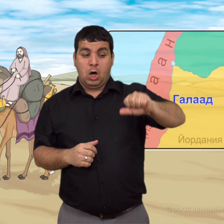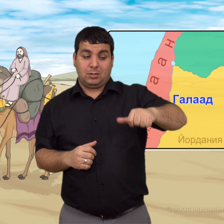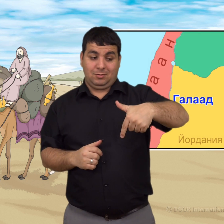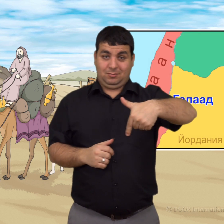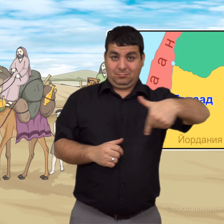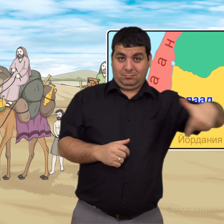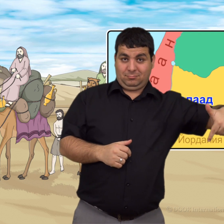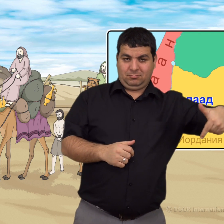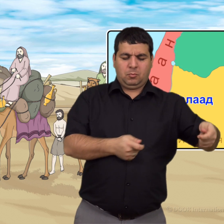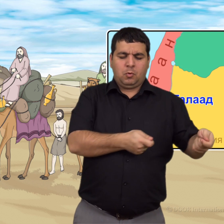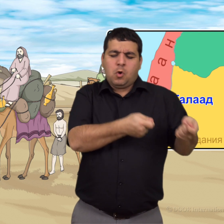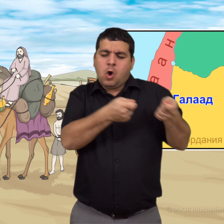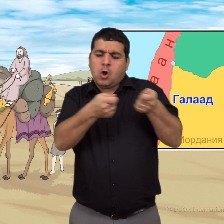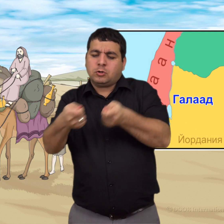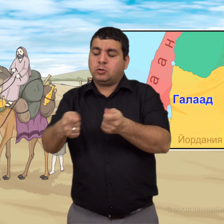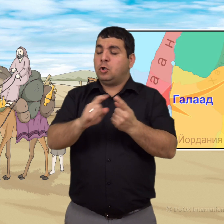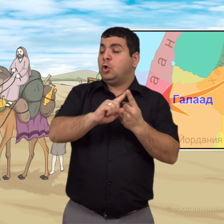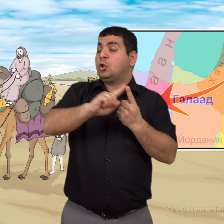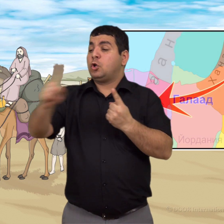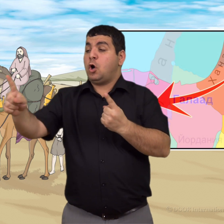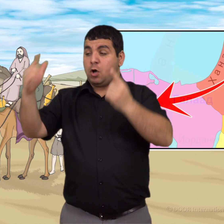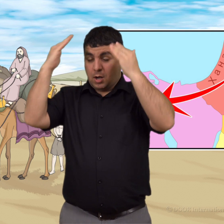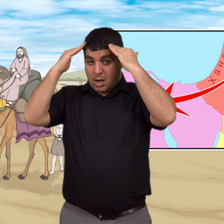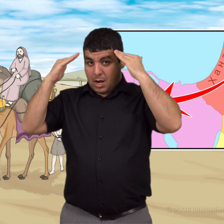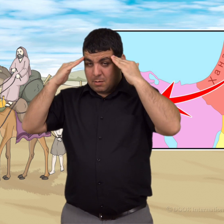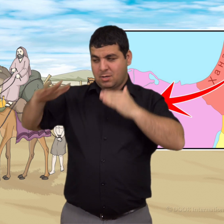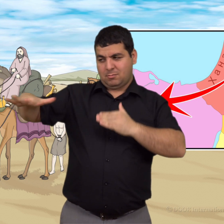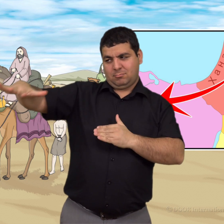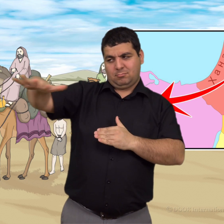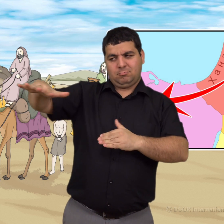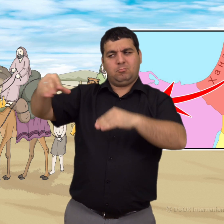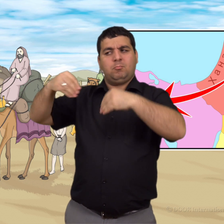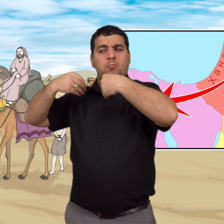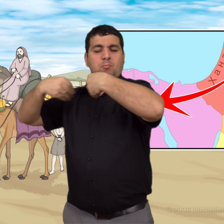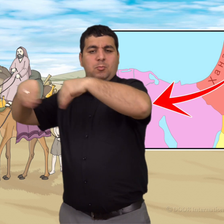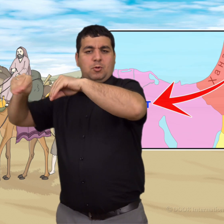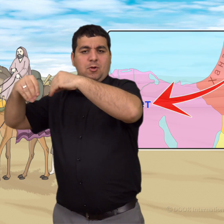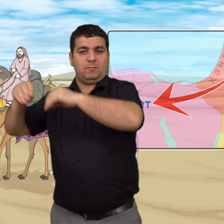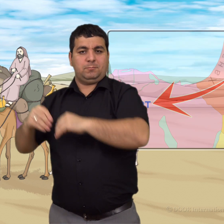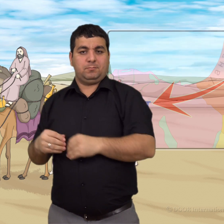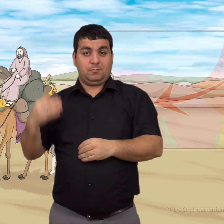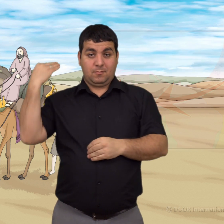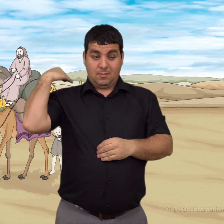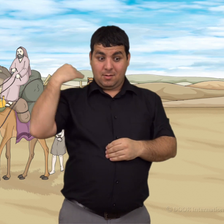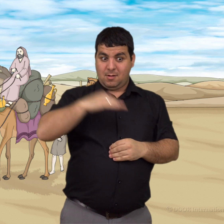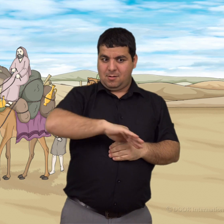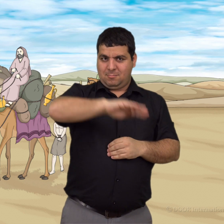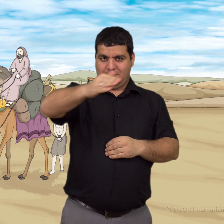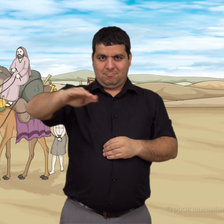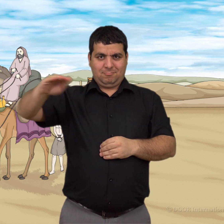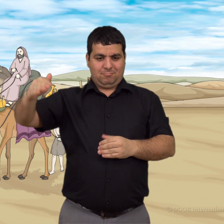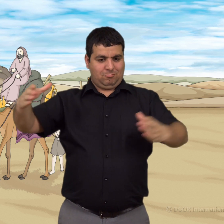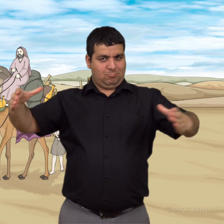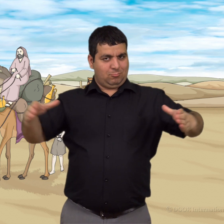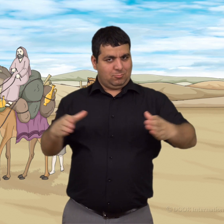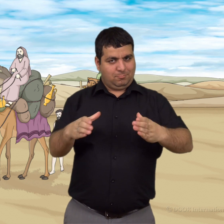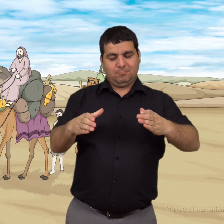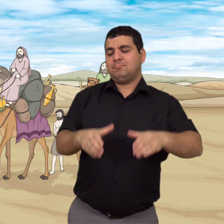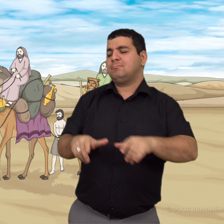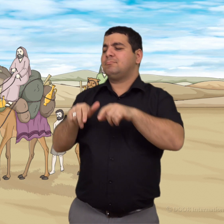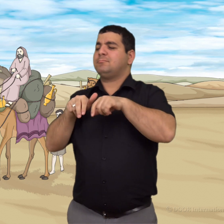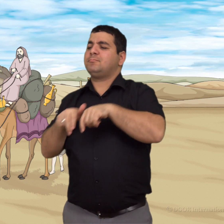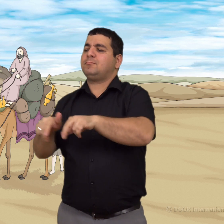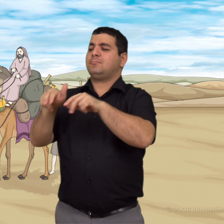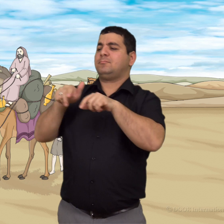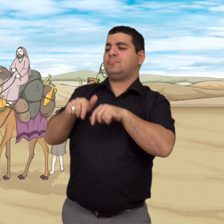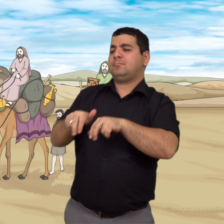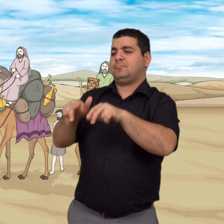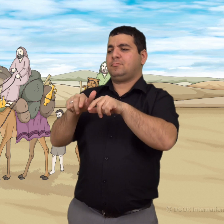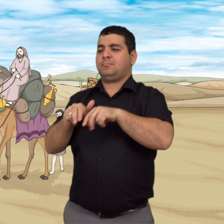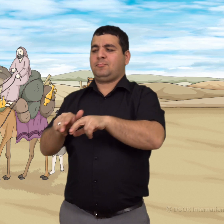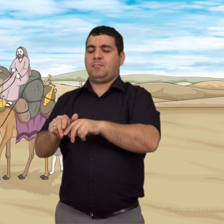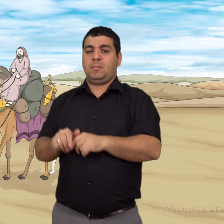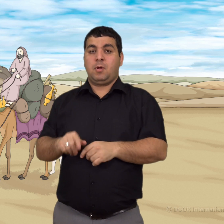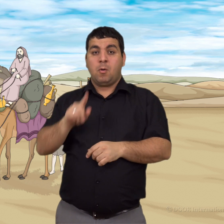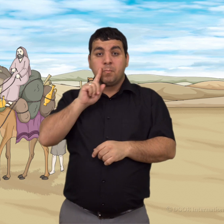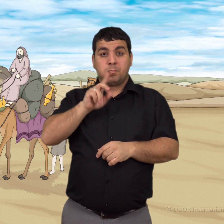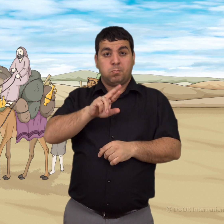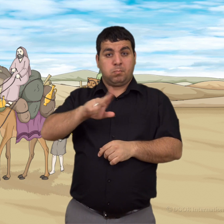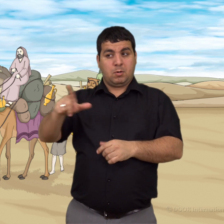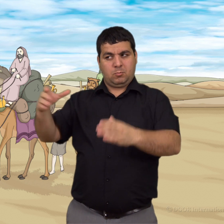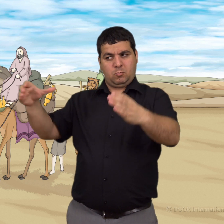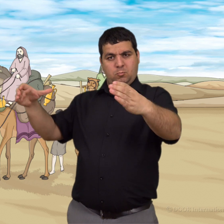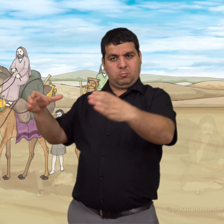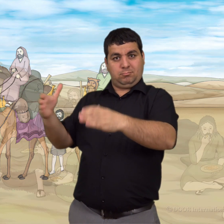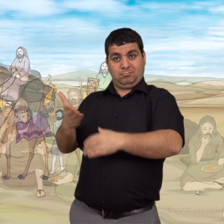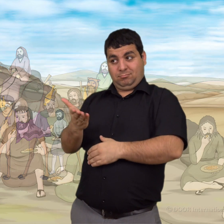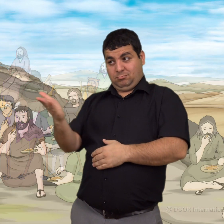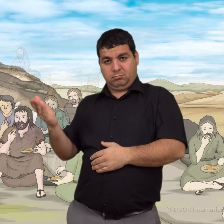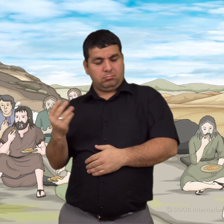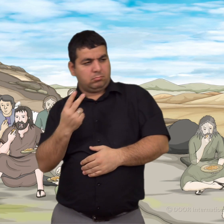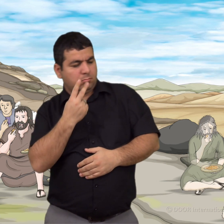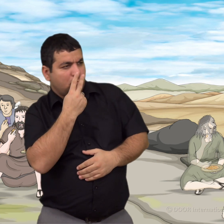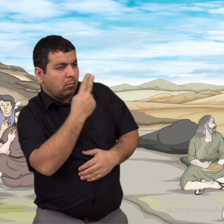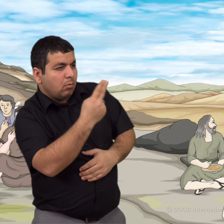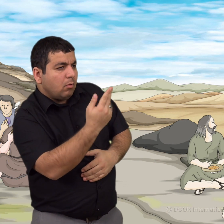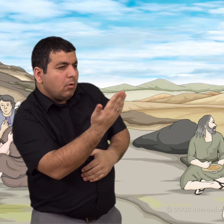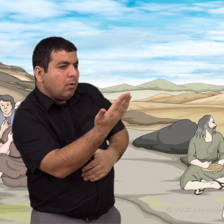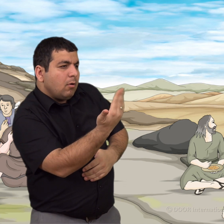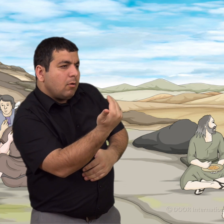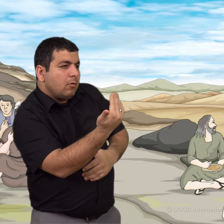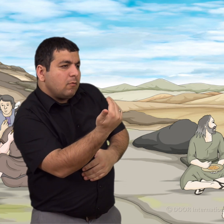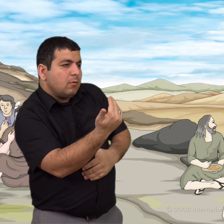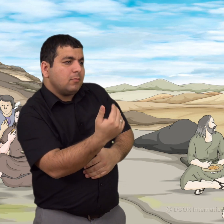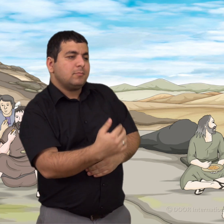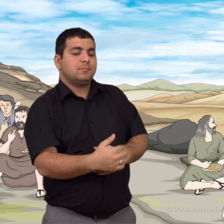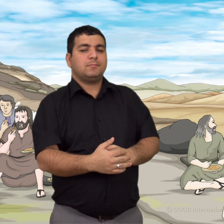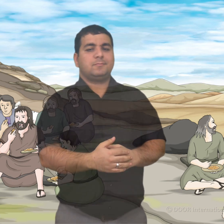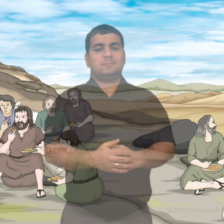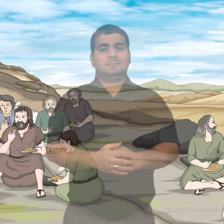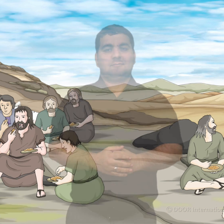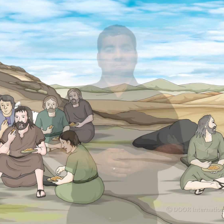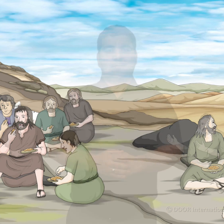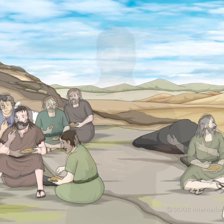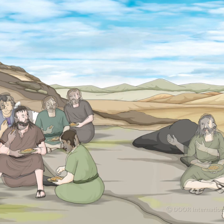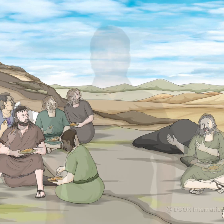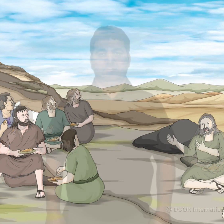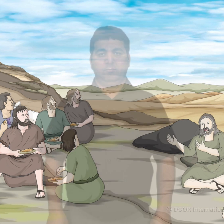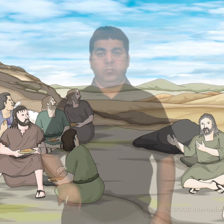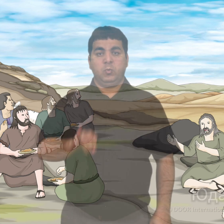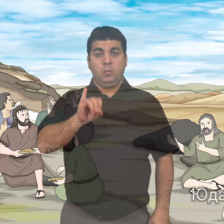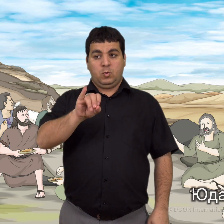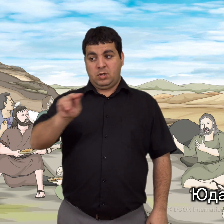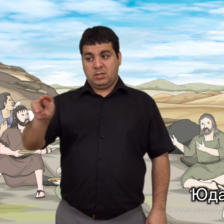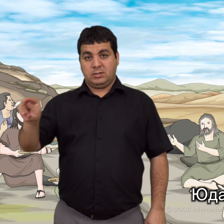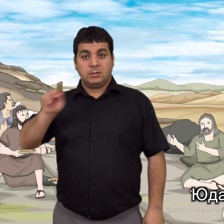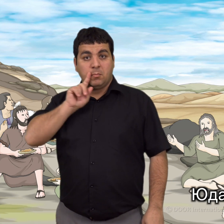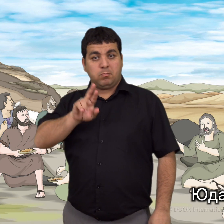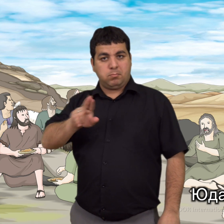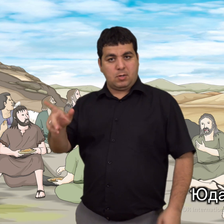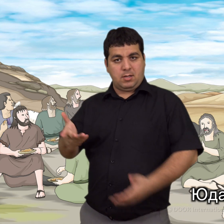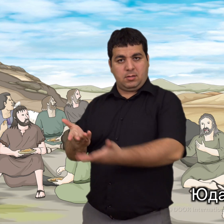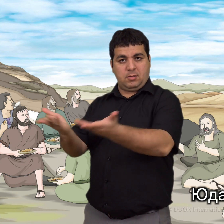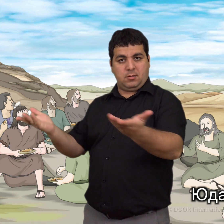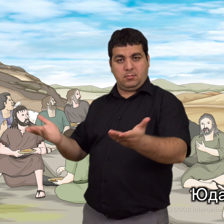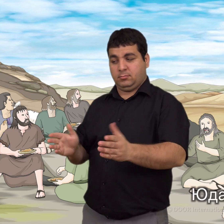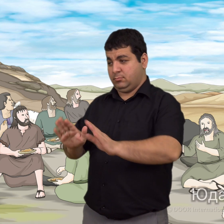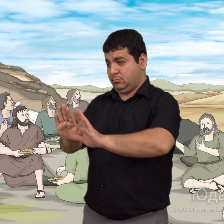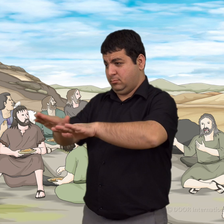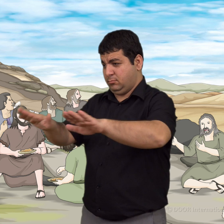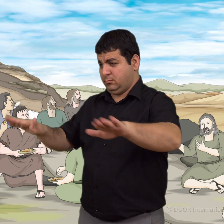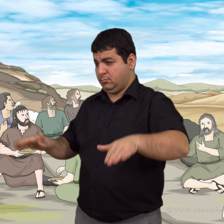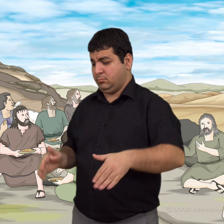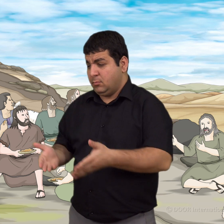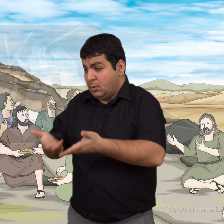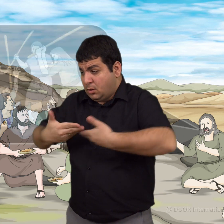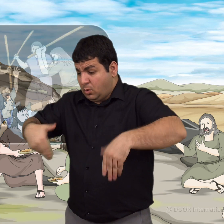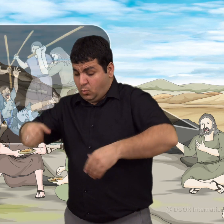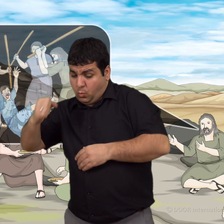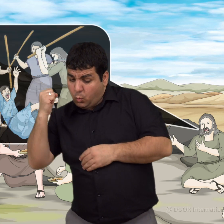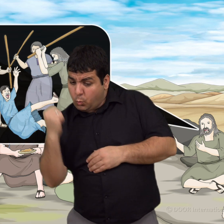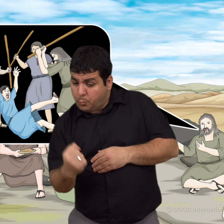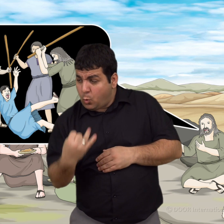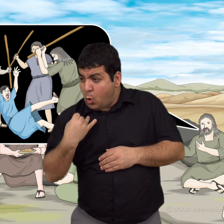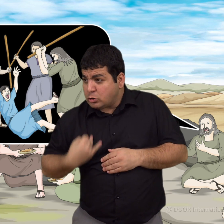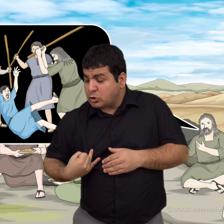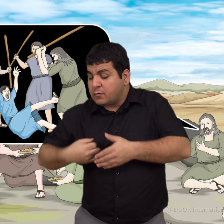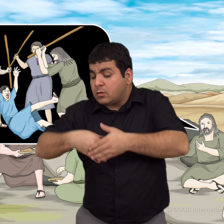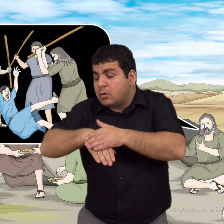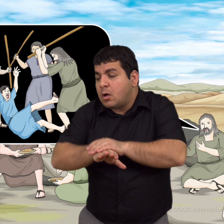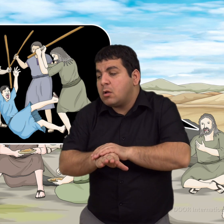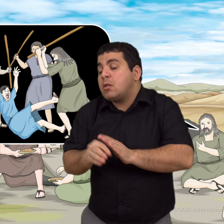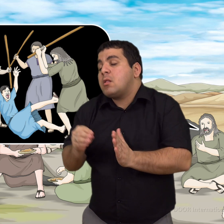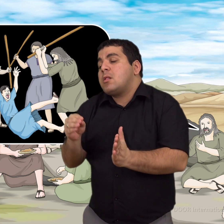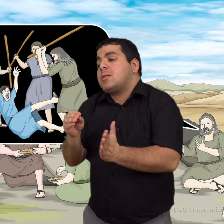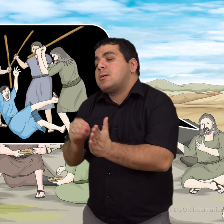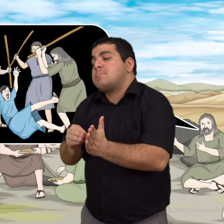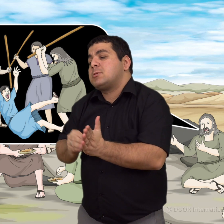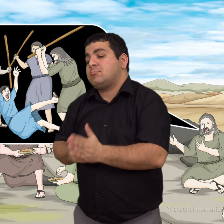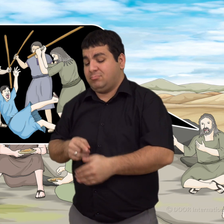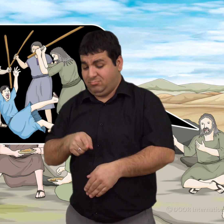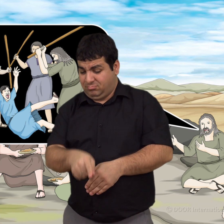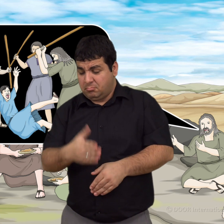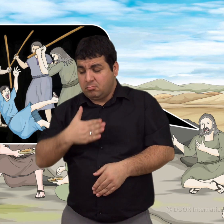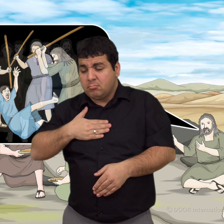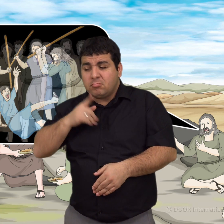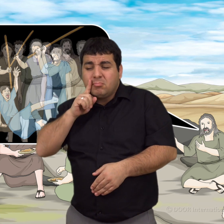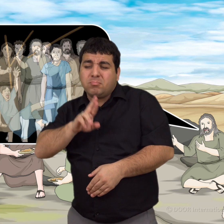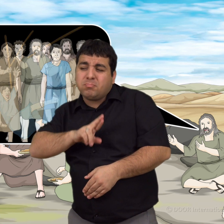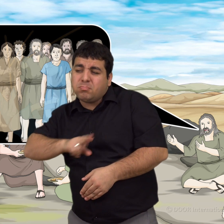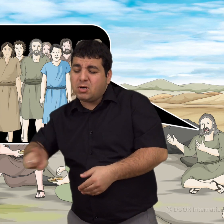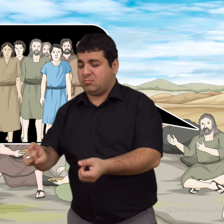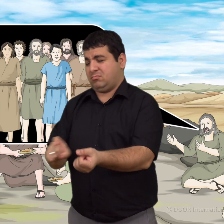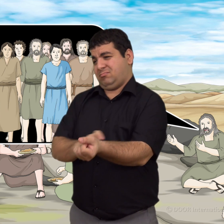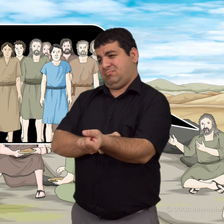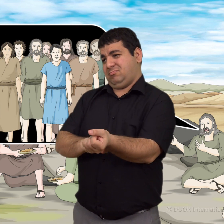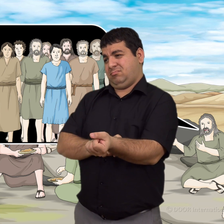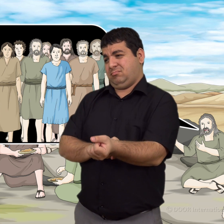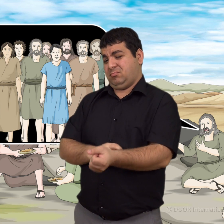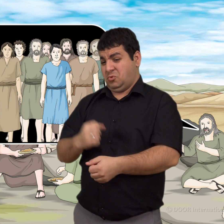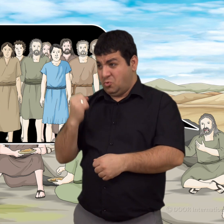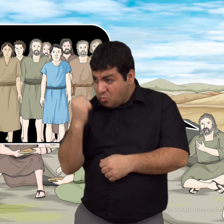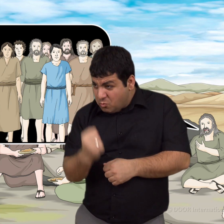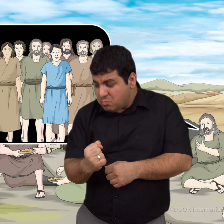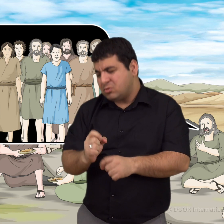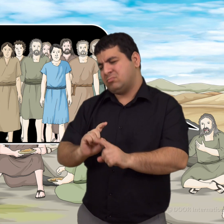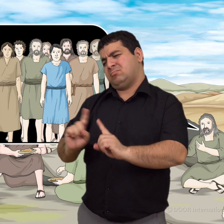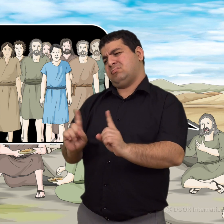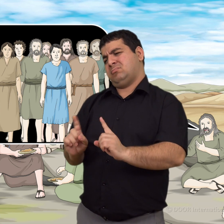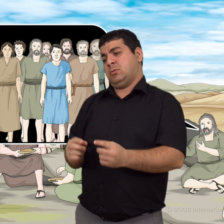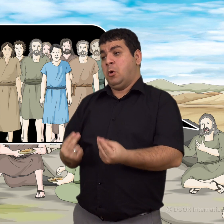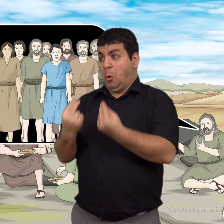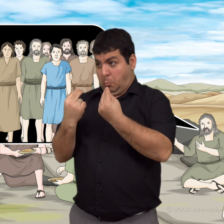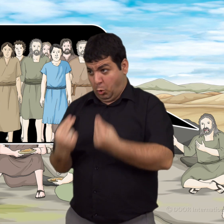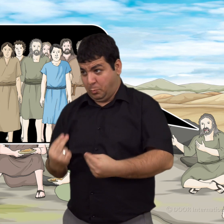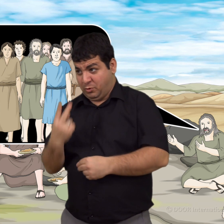Then Judah said to his brothers, “What profit will we gain if we kill our brother and cover up his blood?